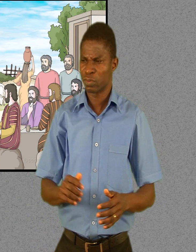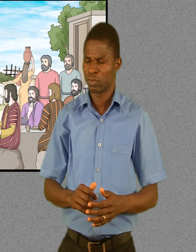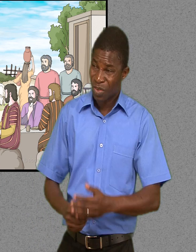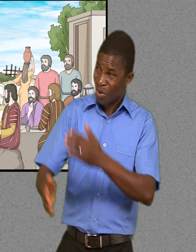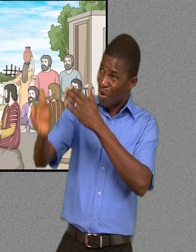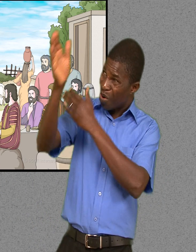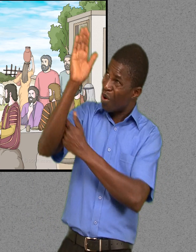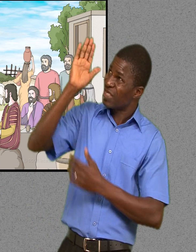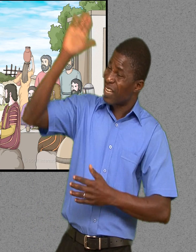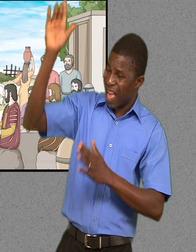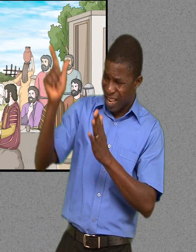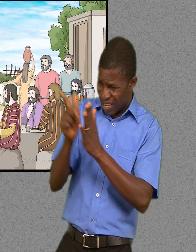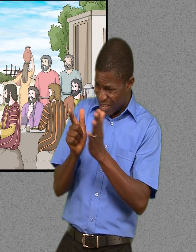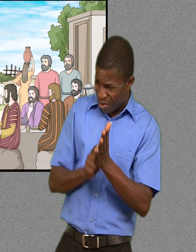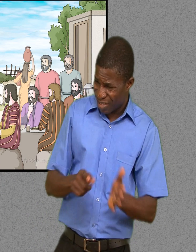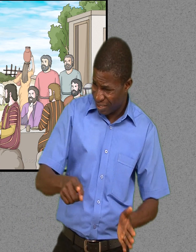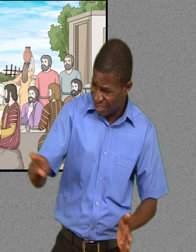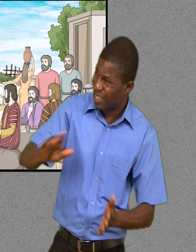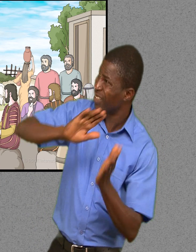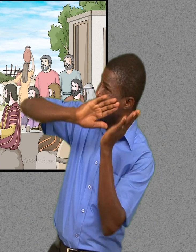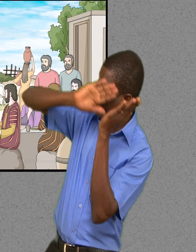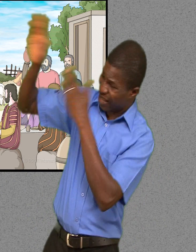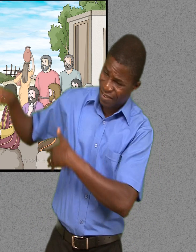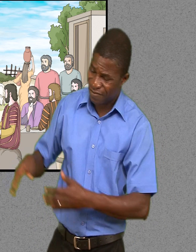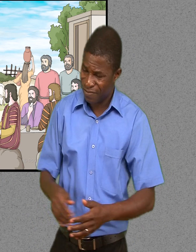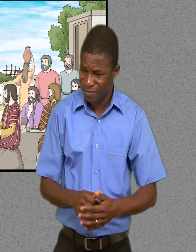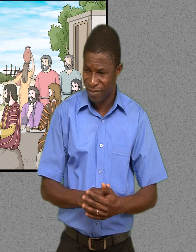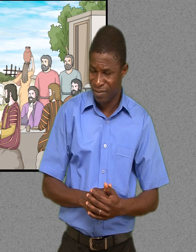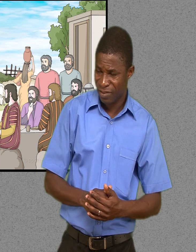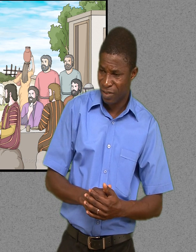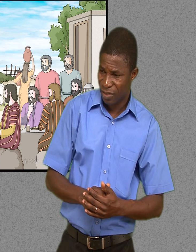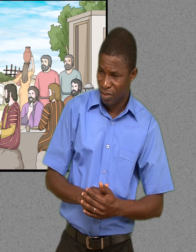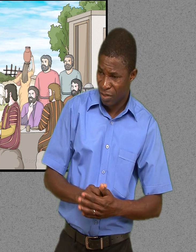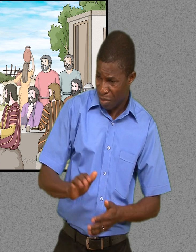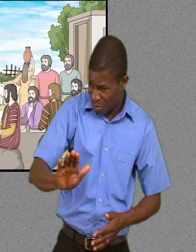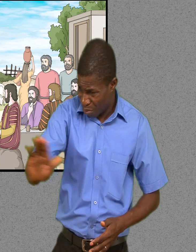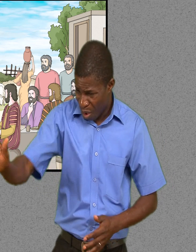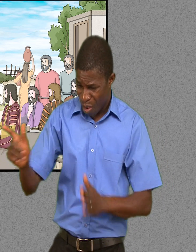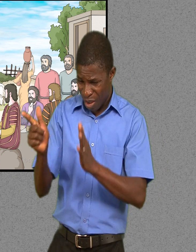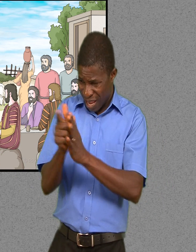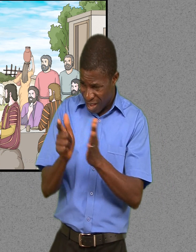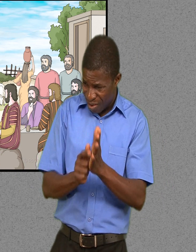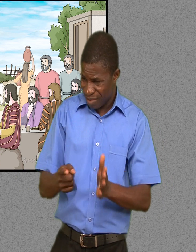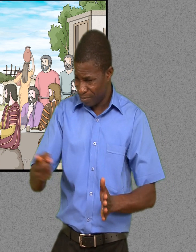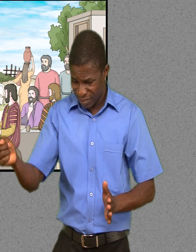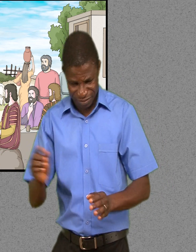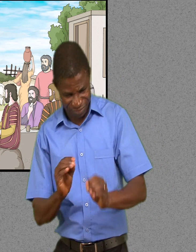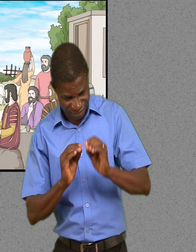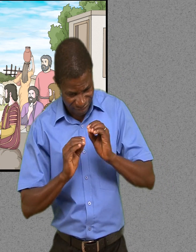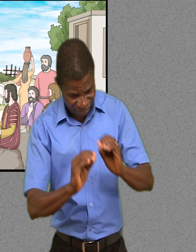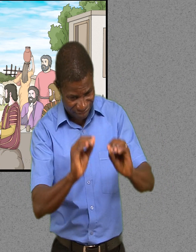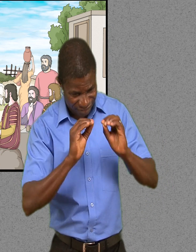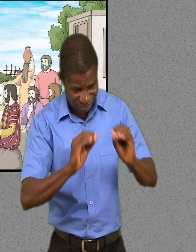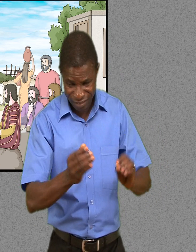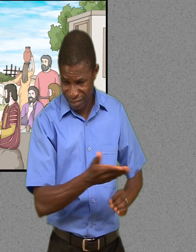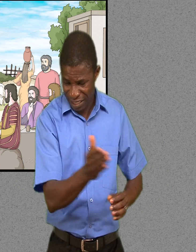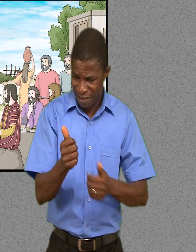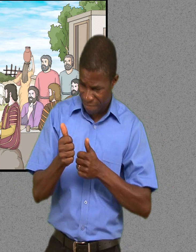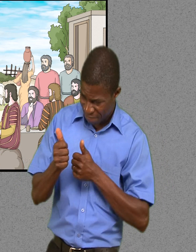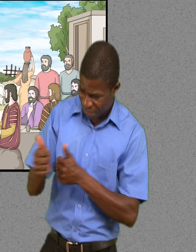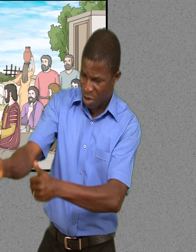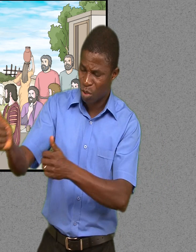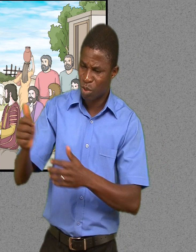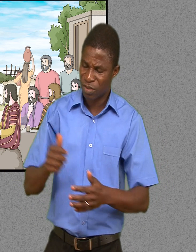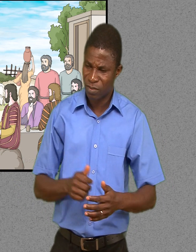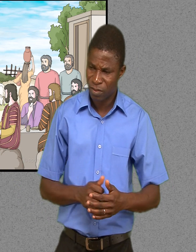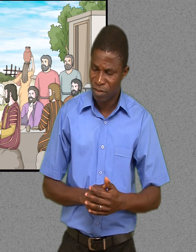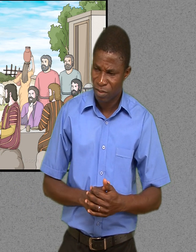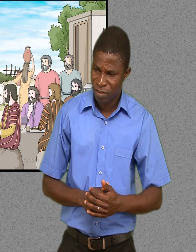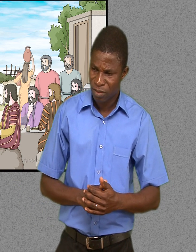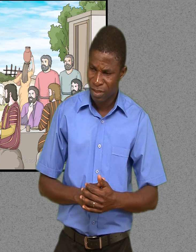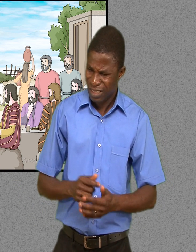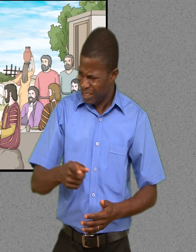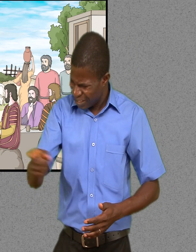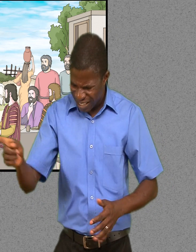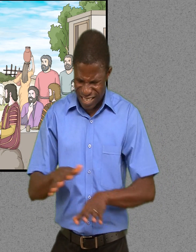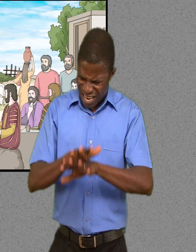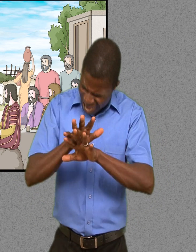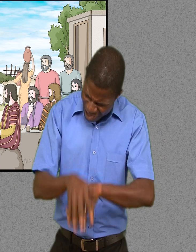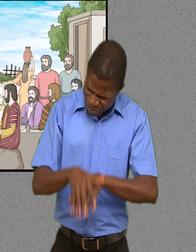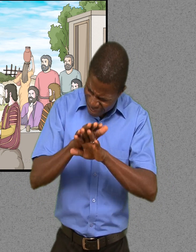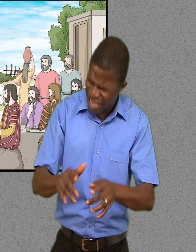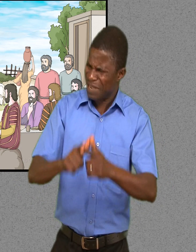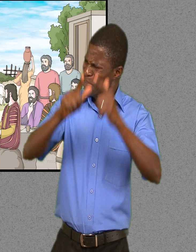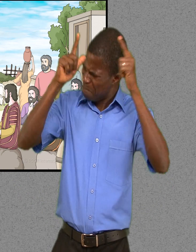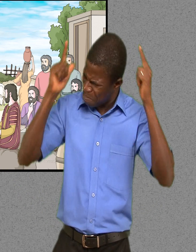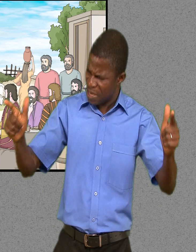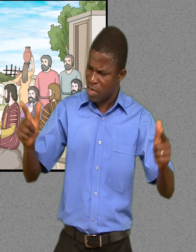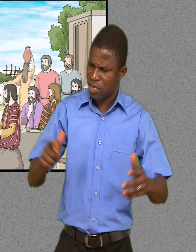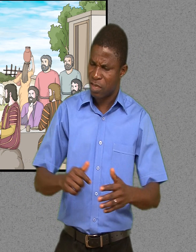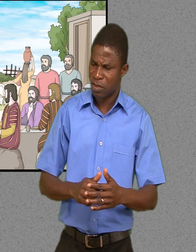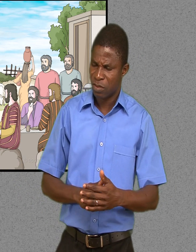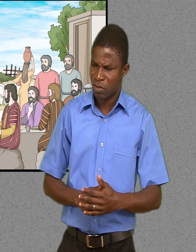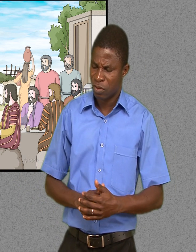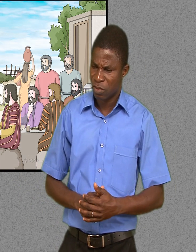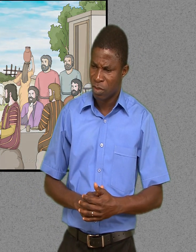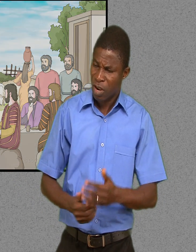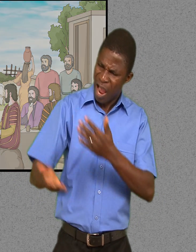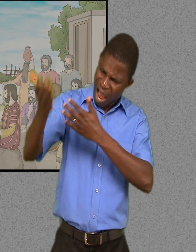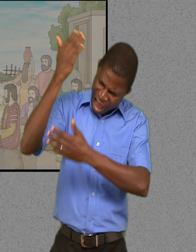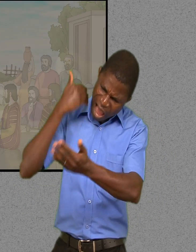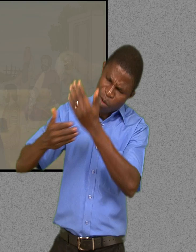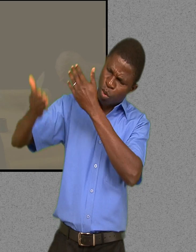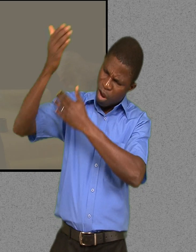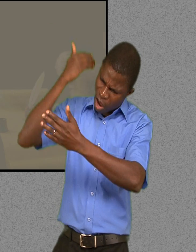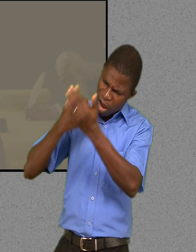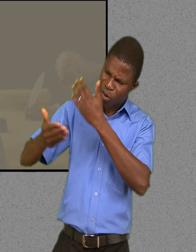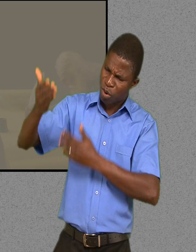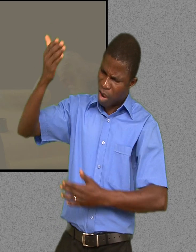Thus you nullify the word of God for the sake of your tradition. You hypocrites!